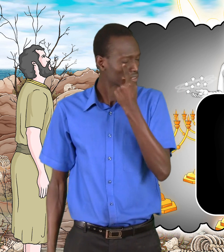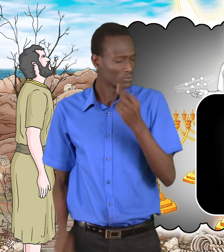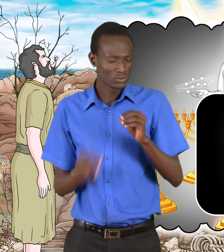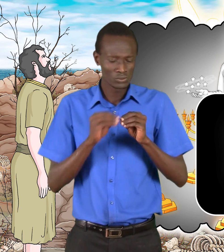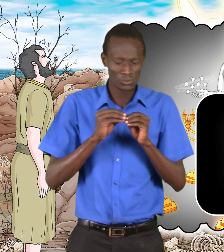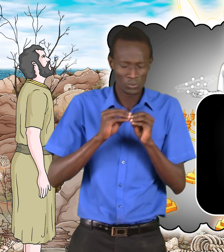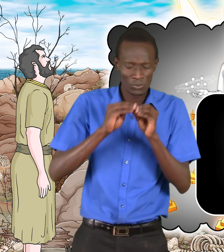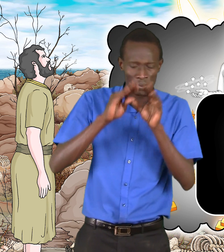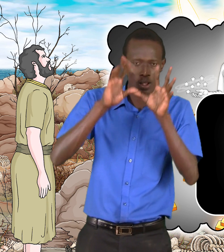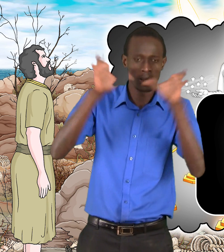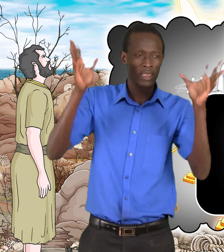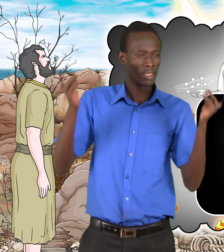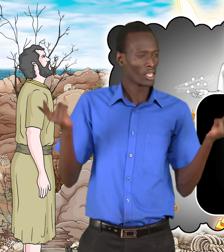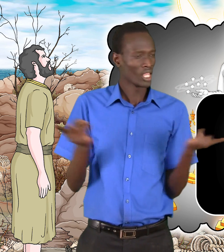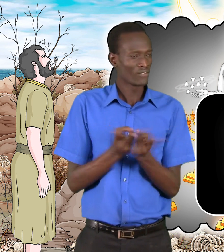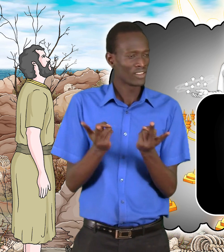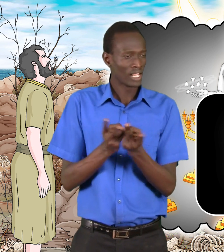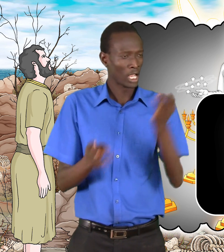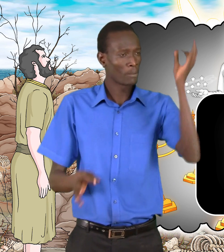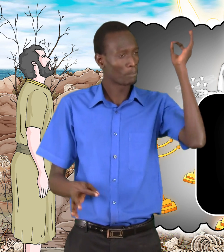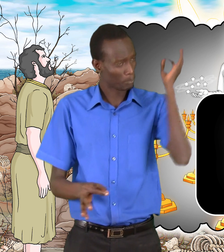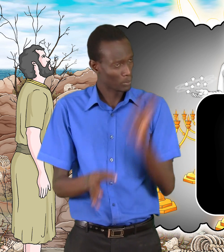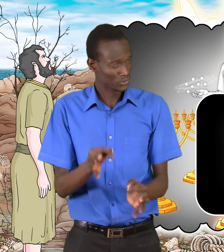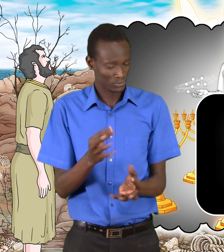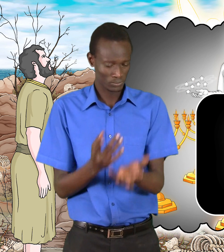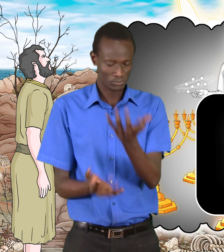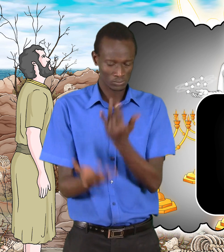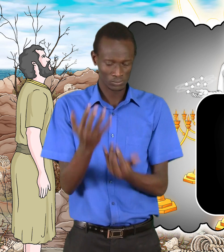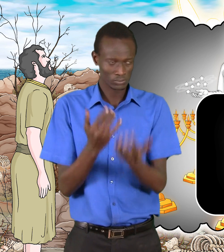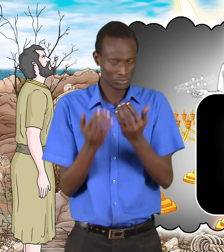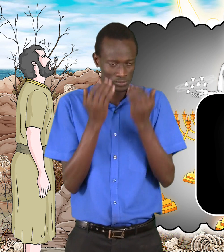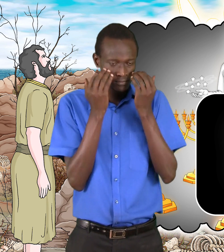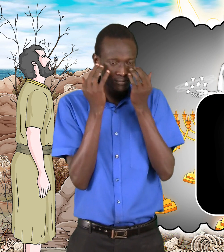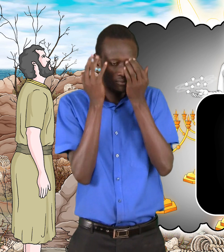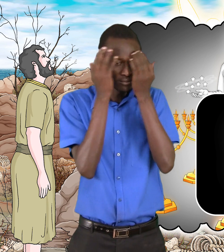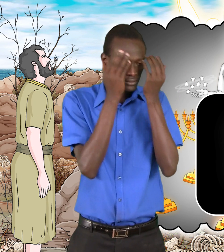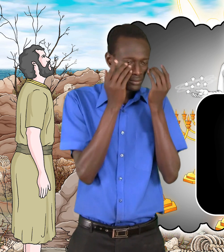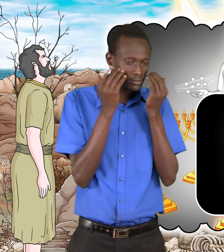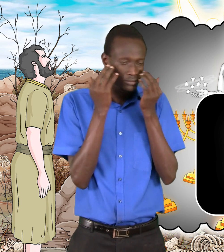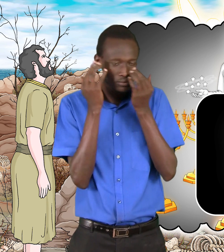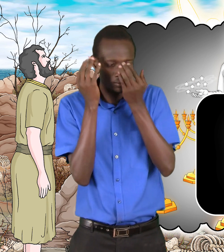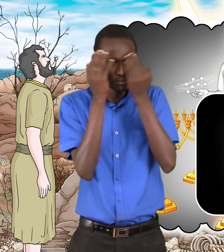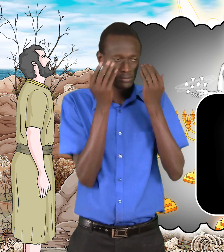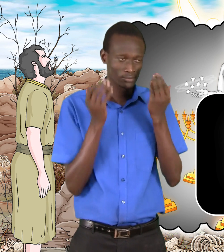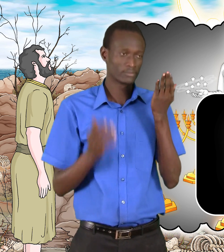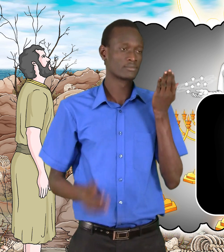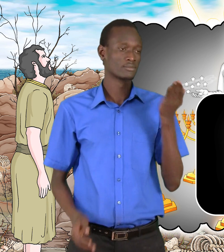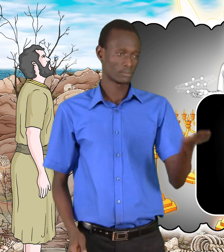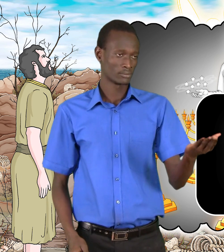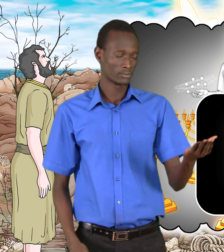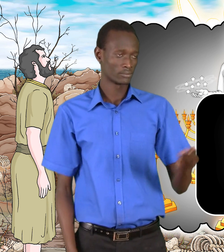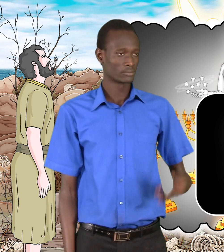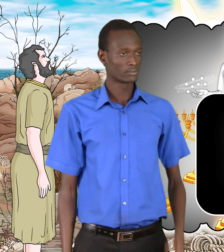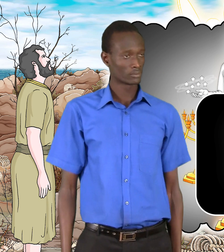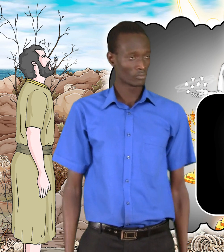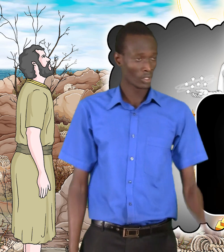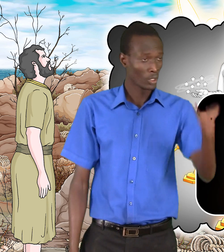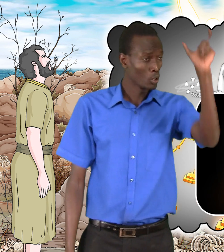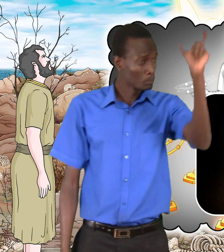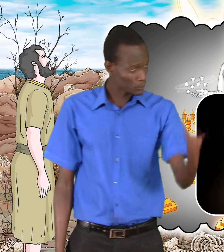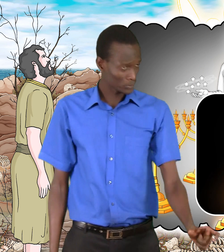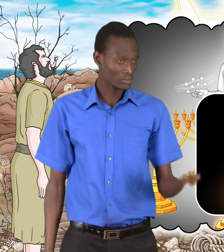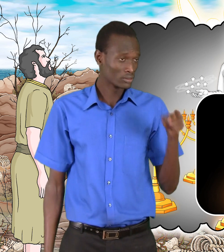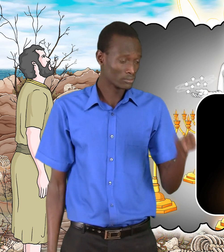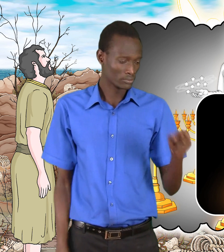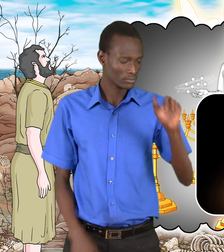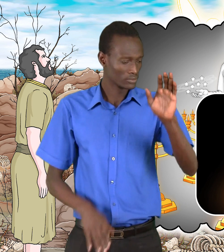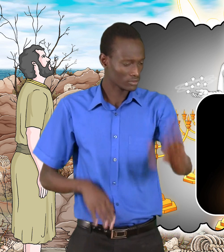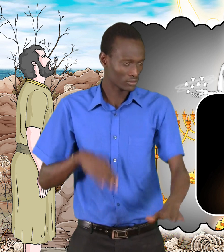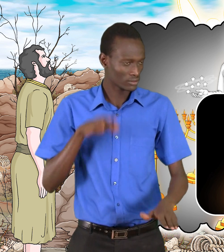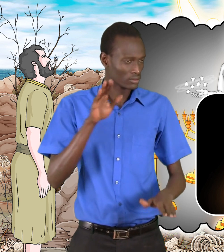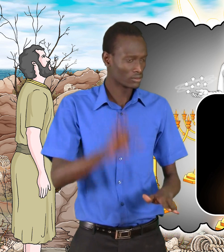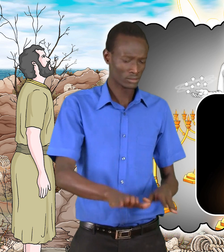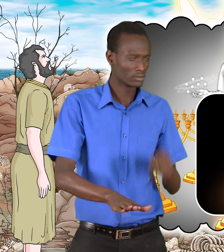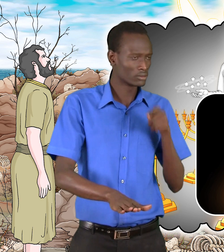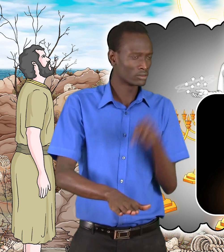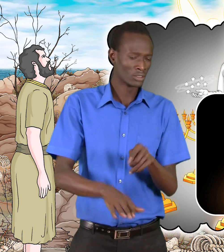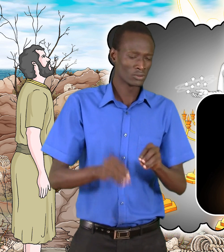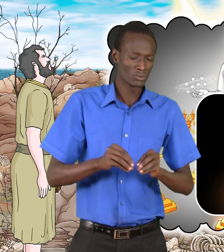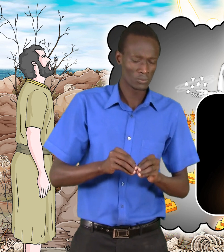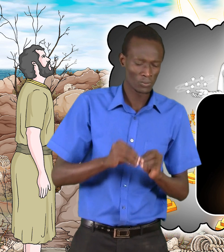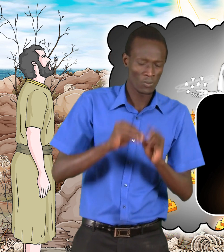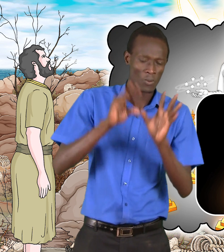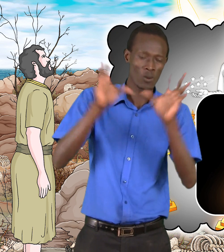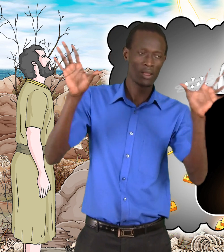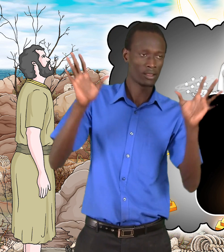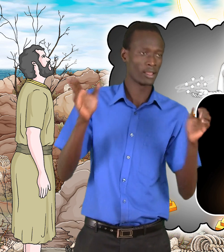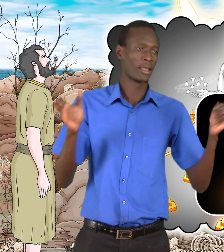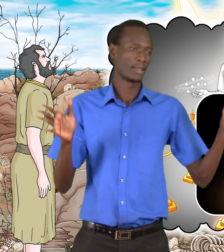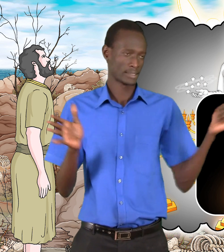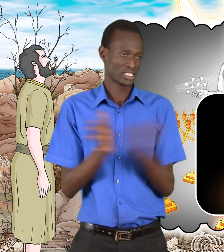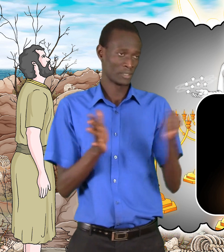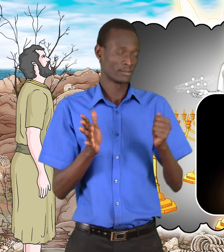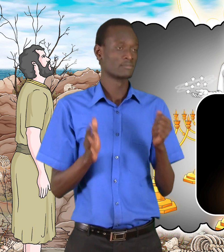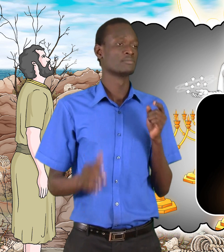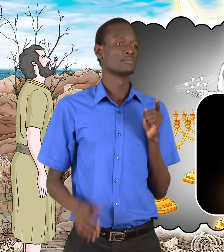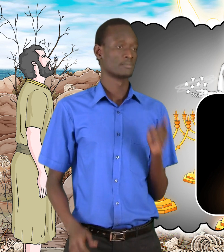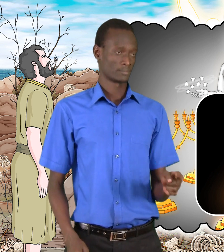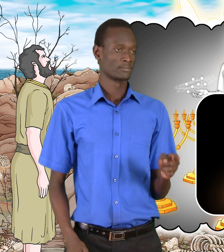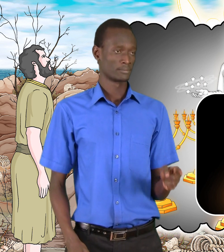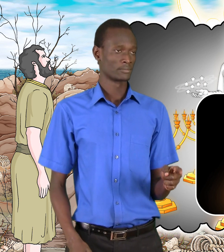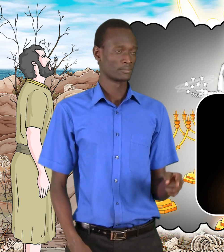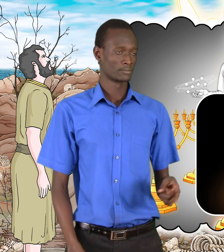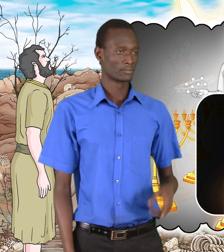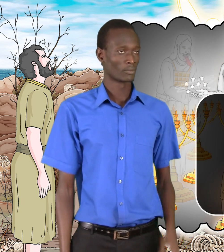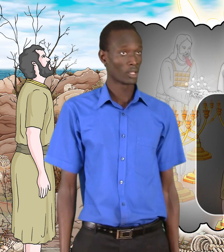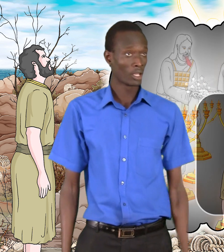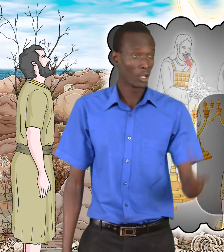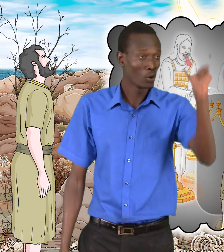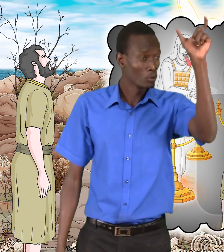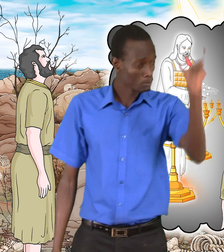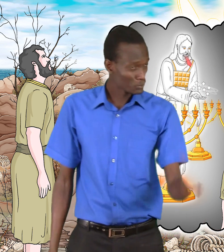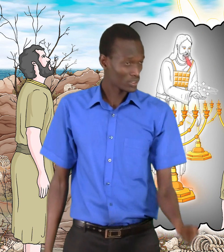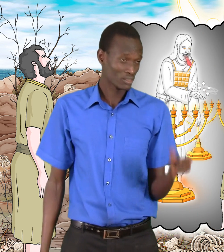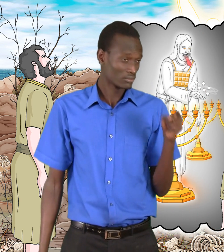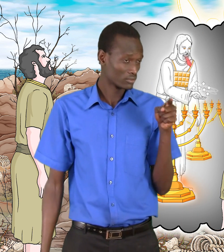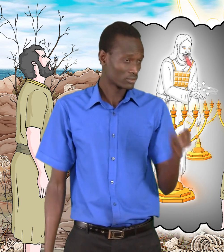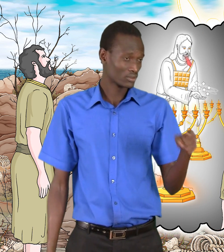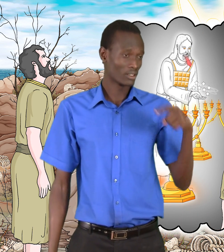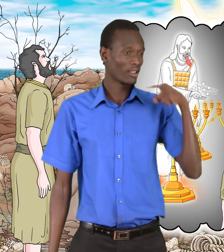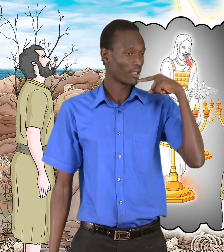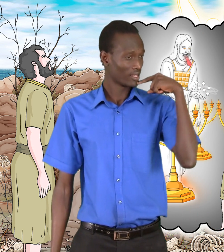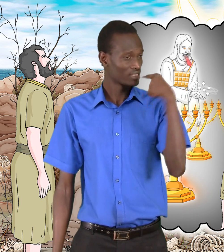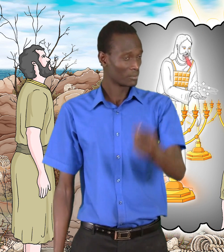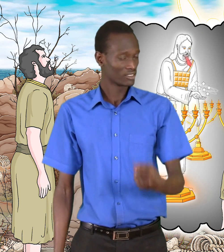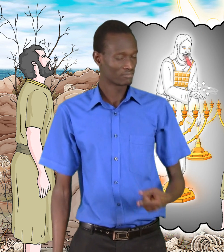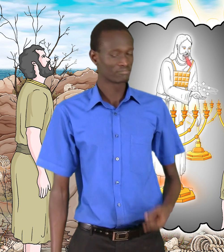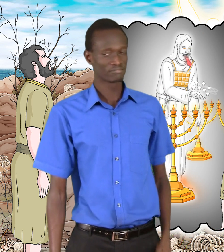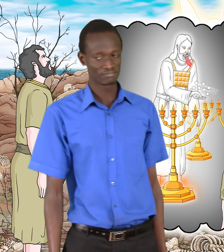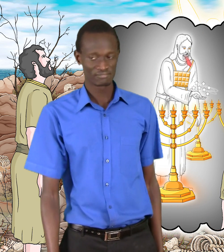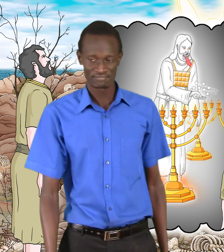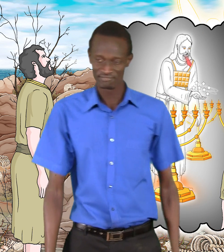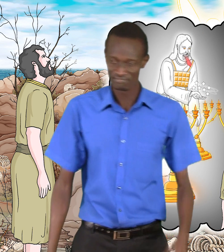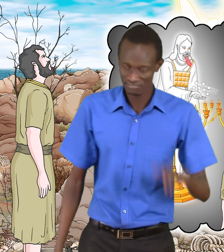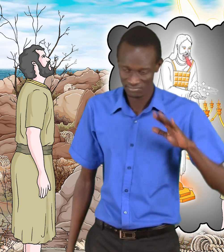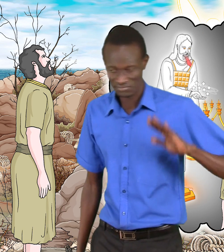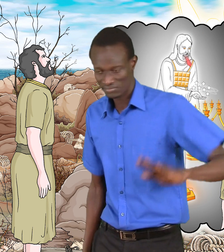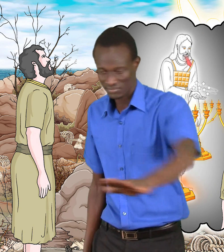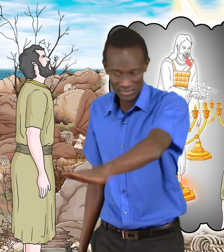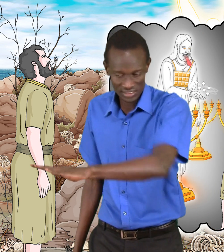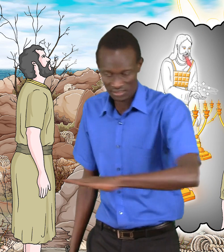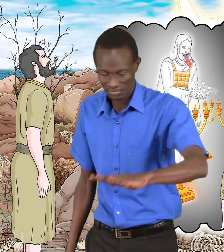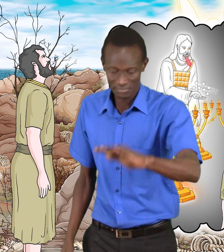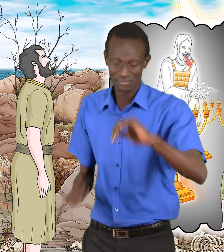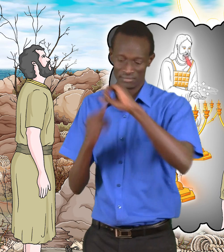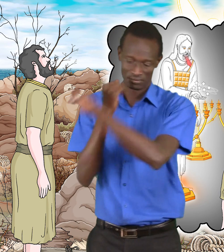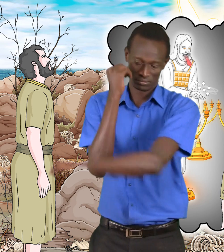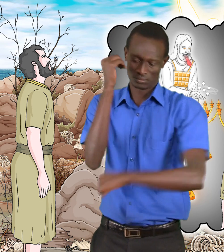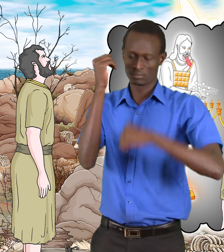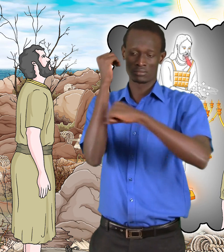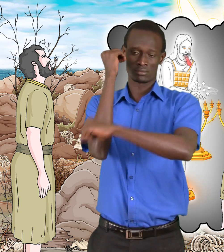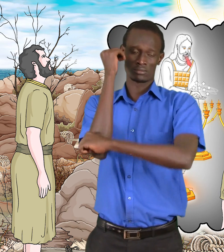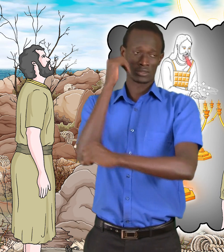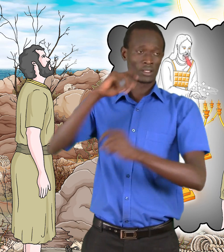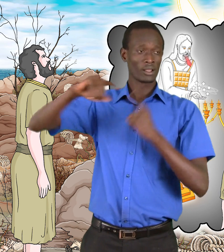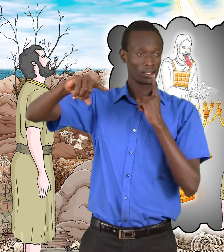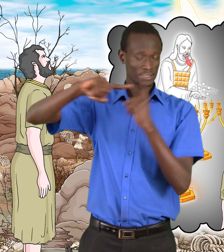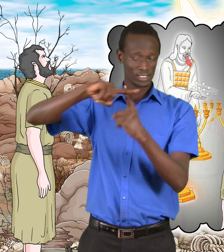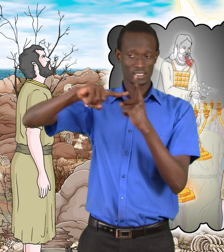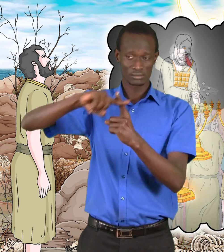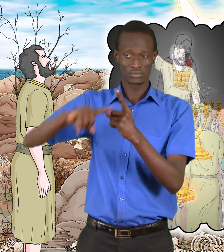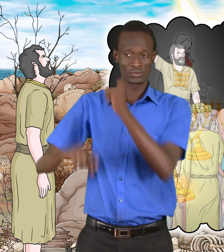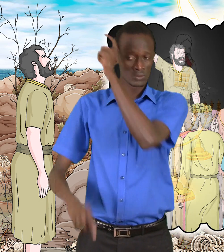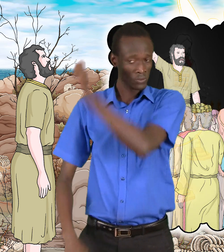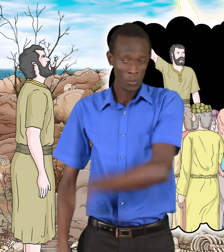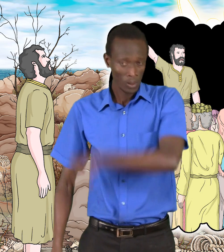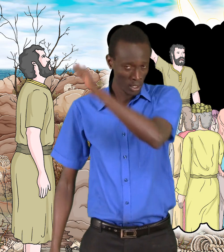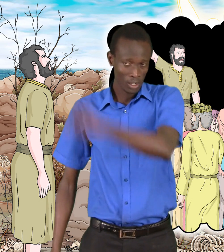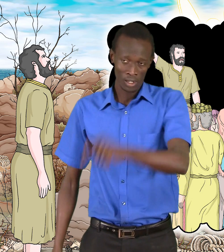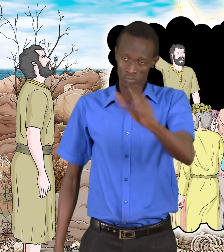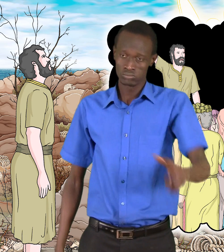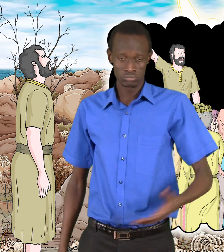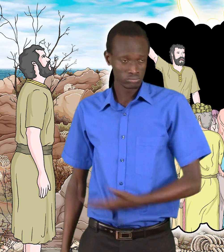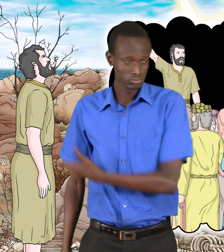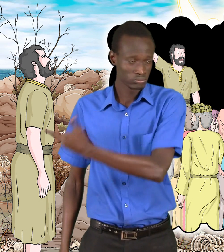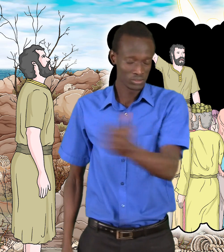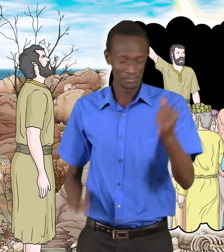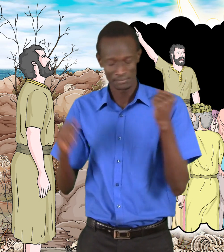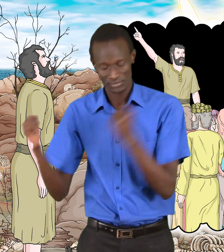I know your deeds—your love, your faith, your service, your perseverance—and your latter deeds are greater than your first.